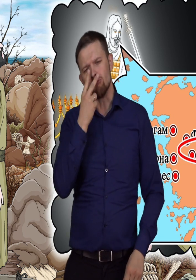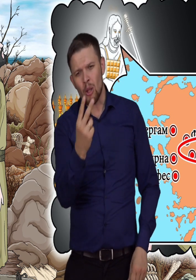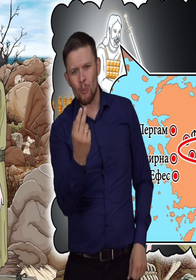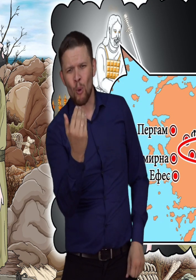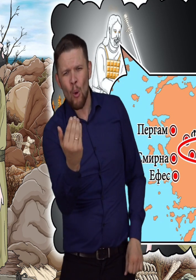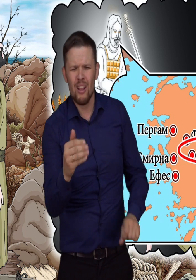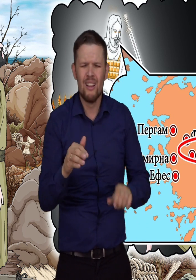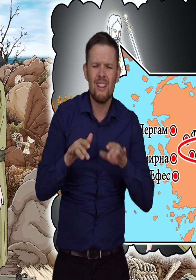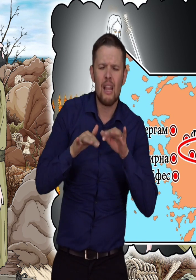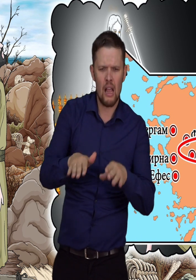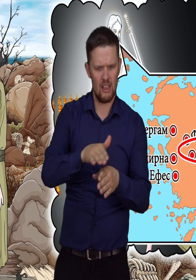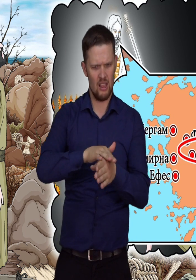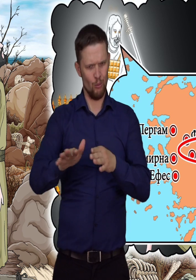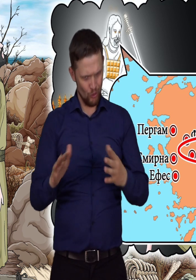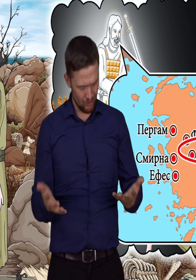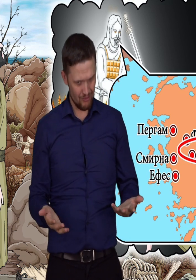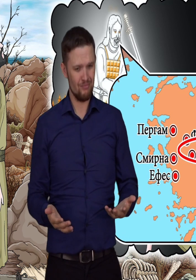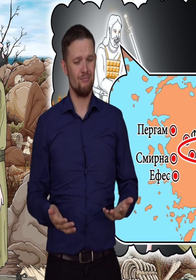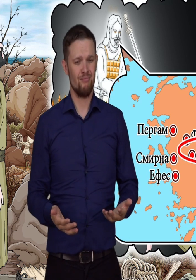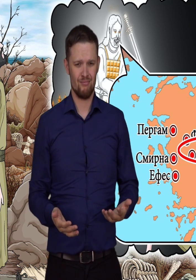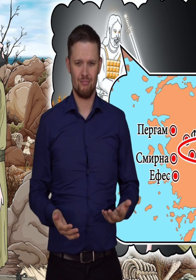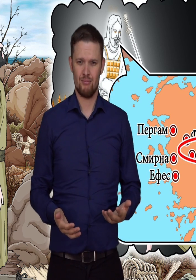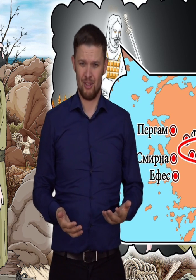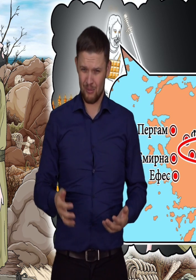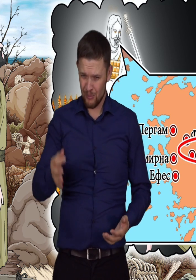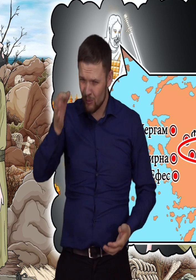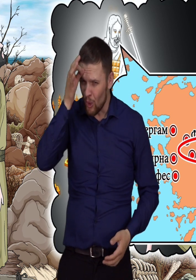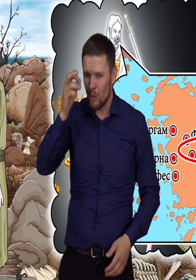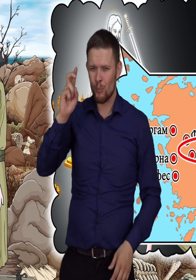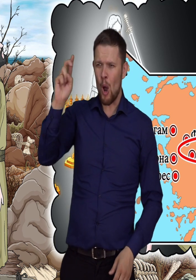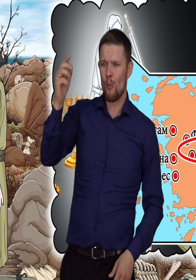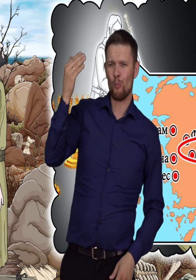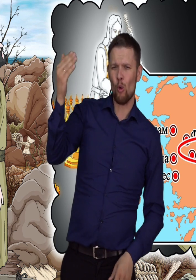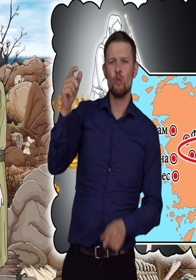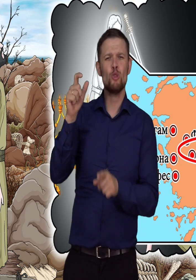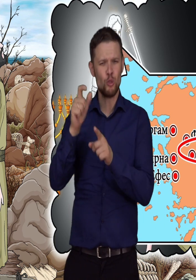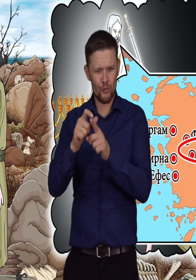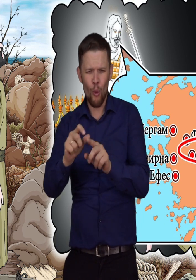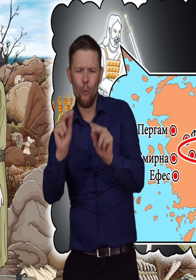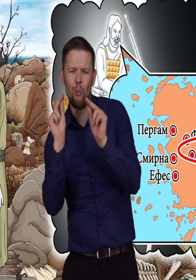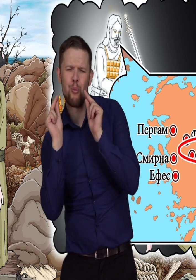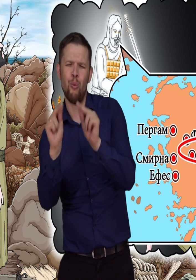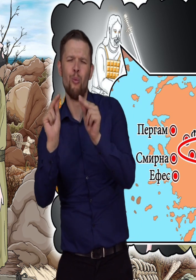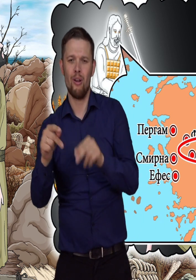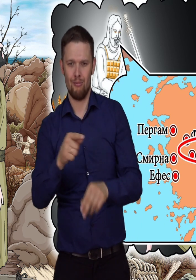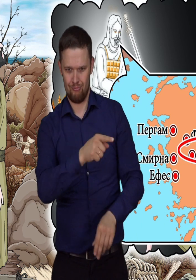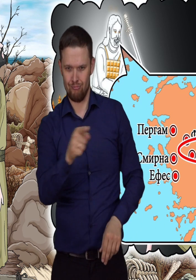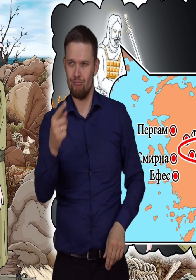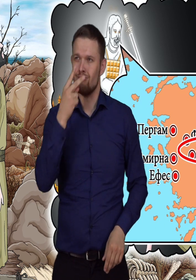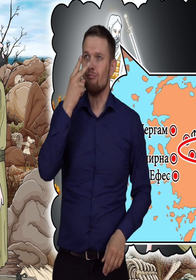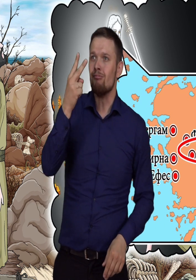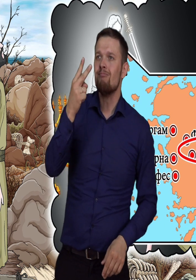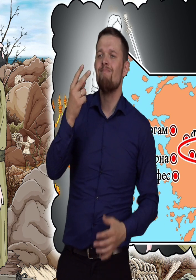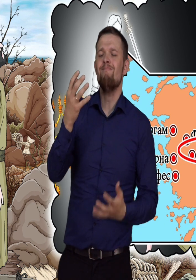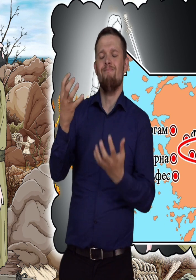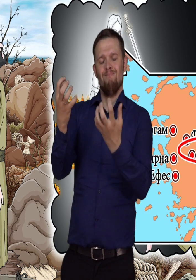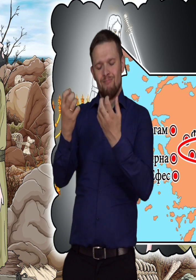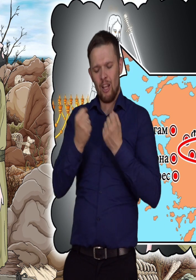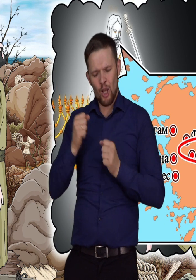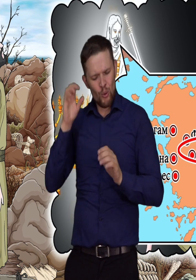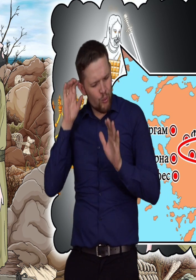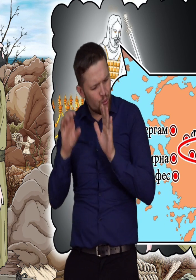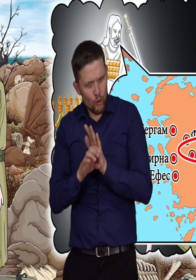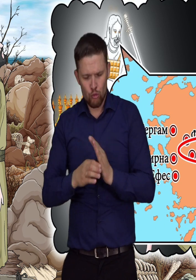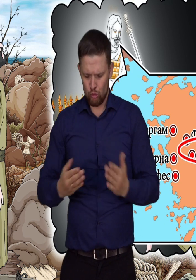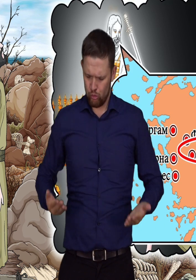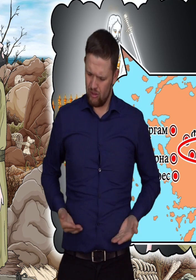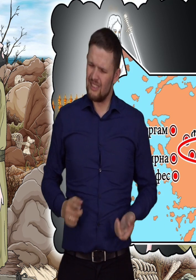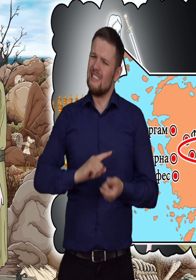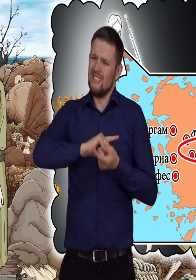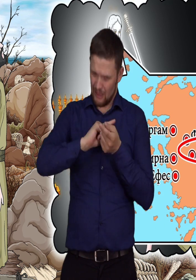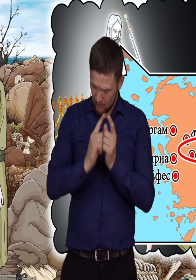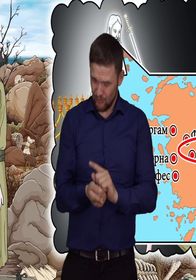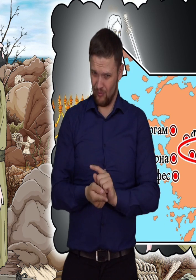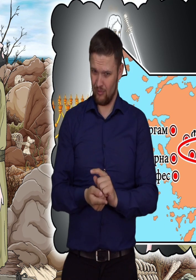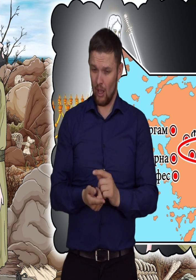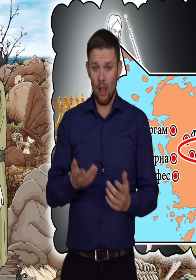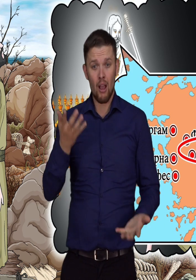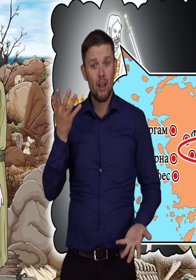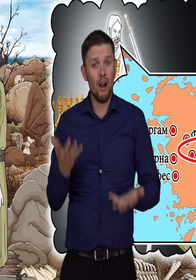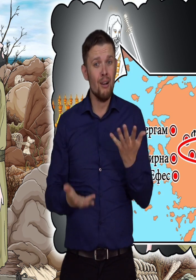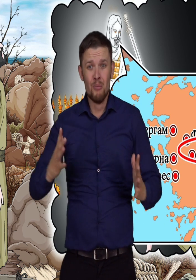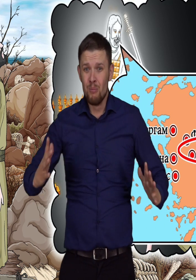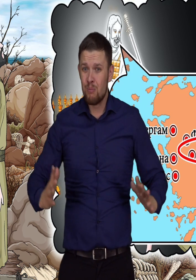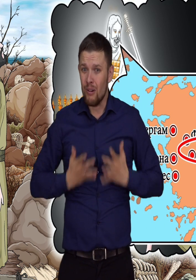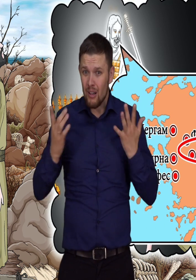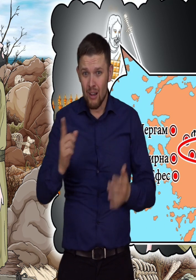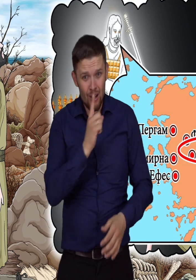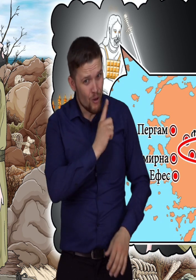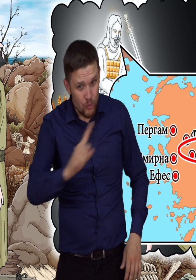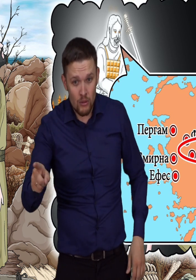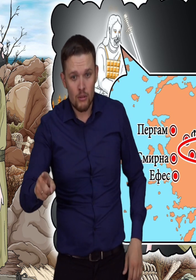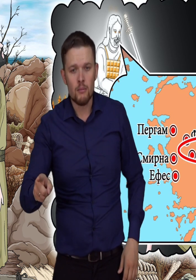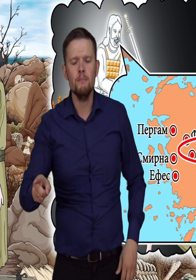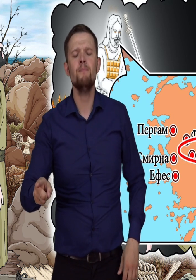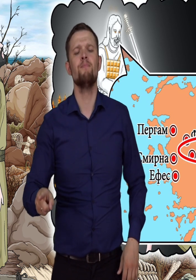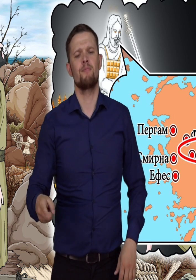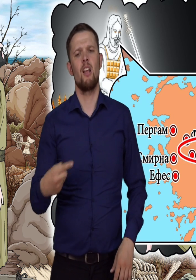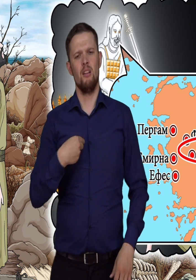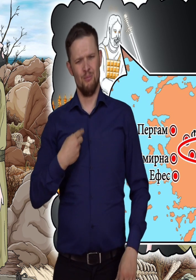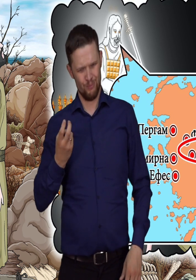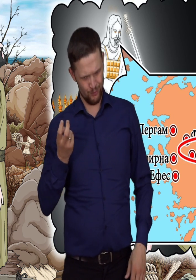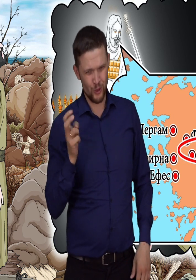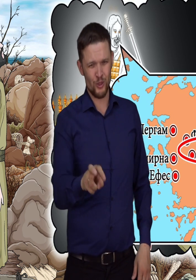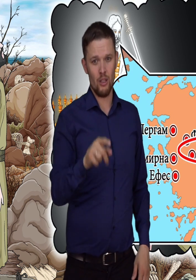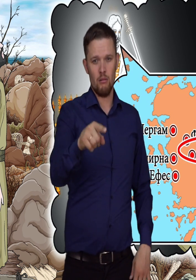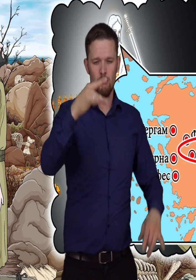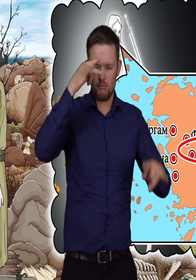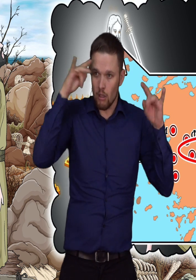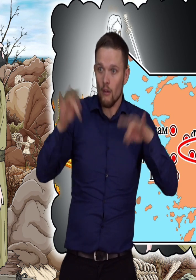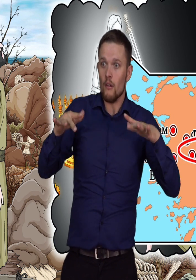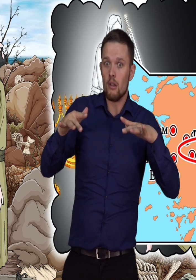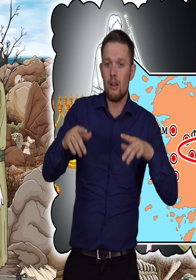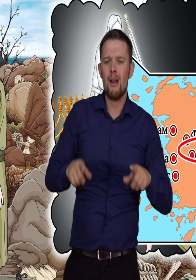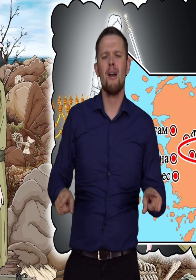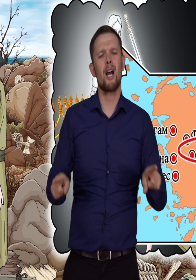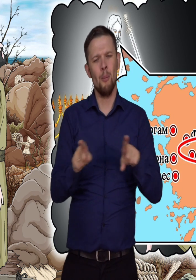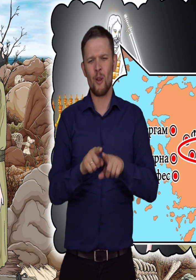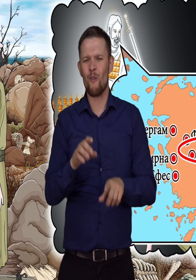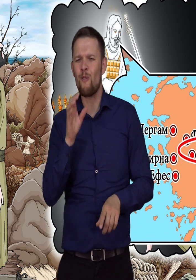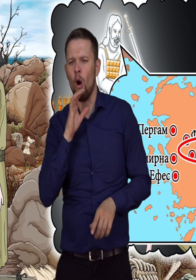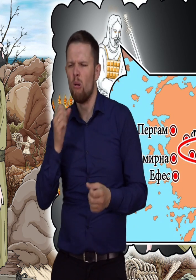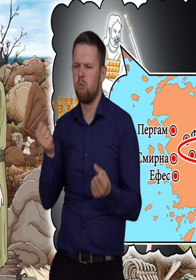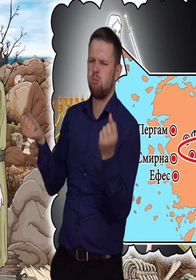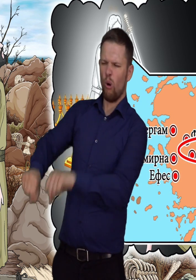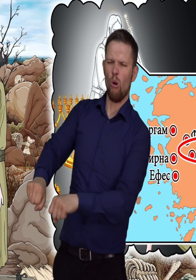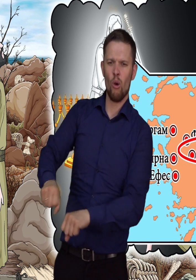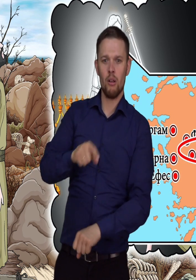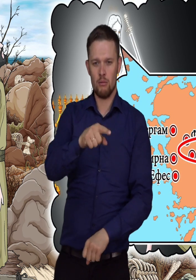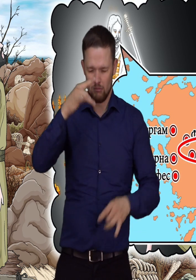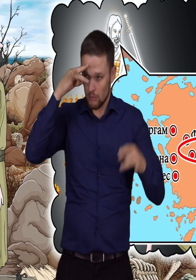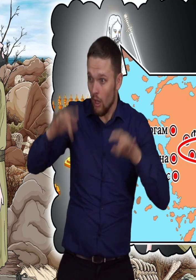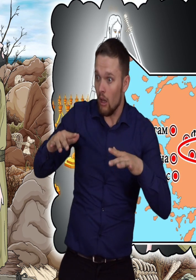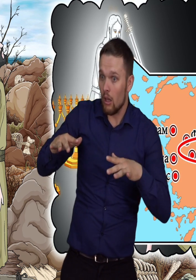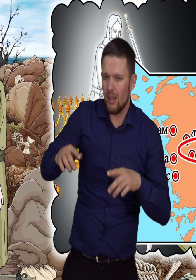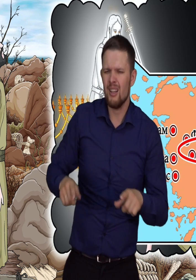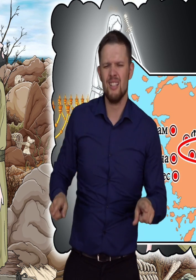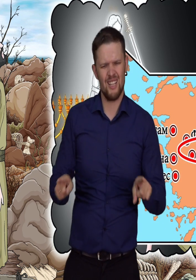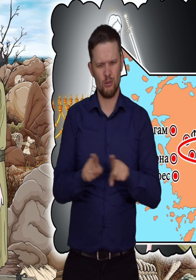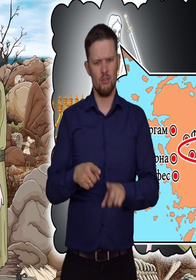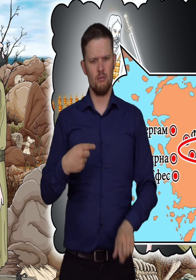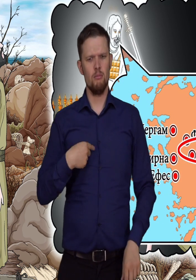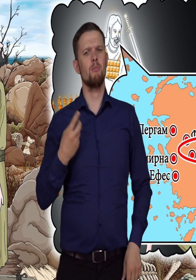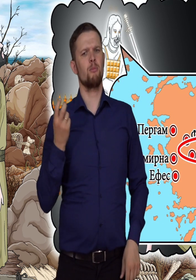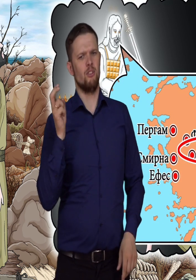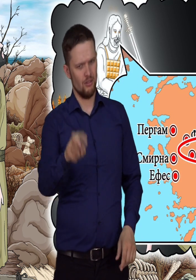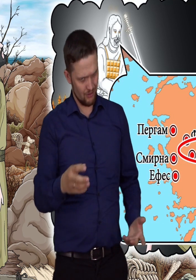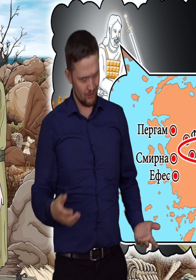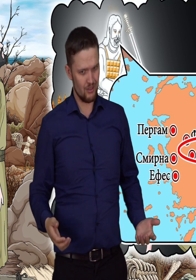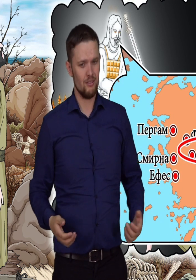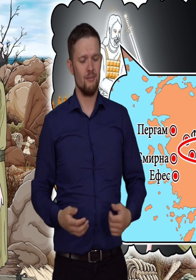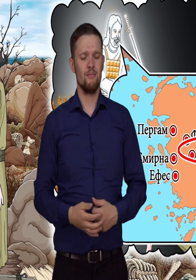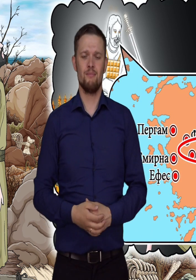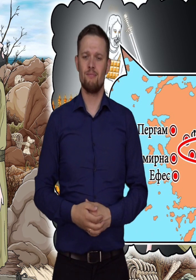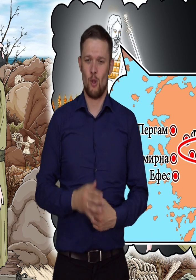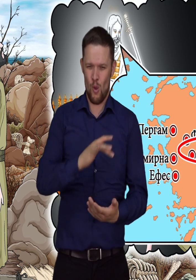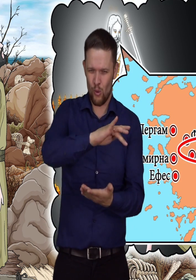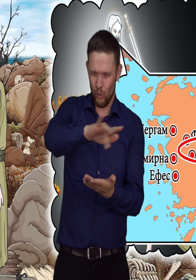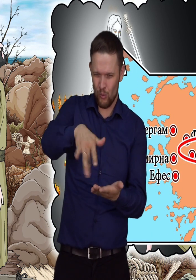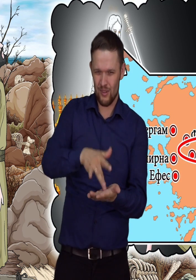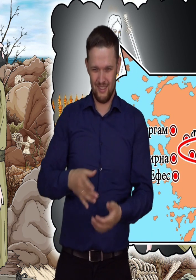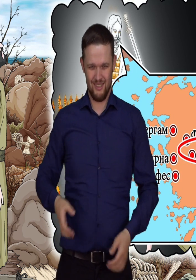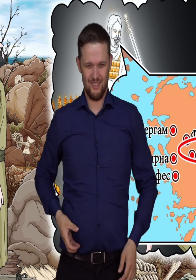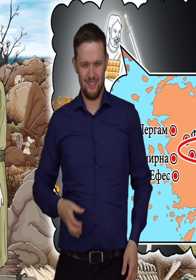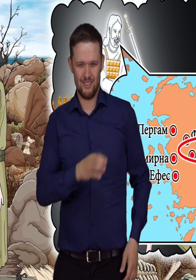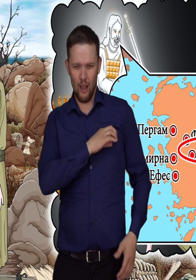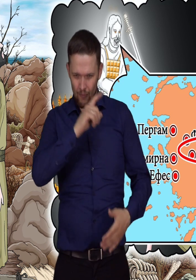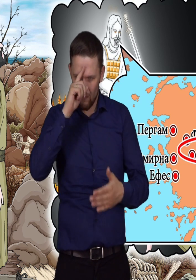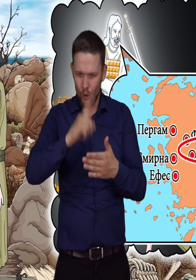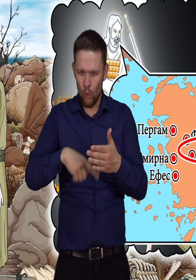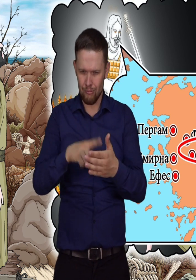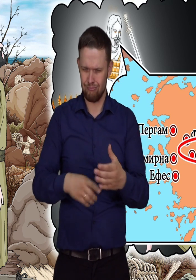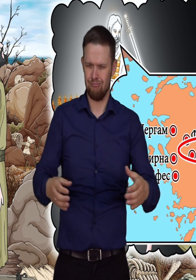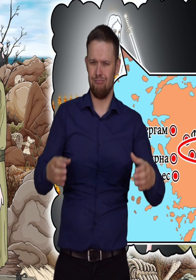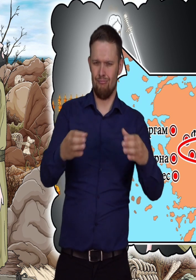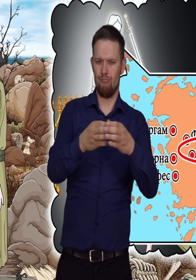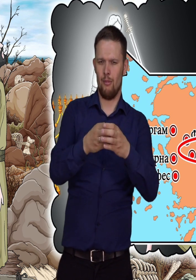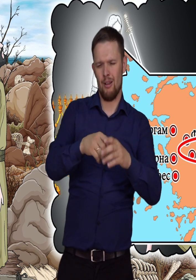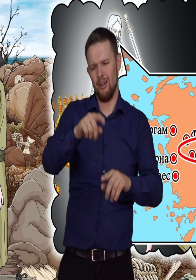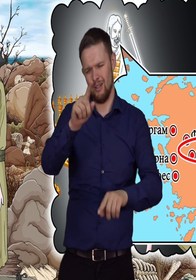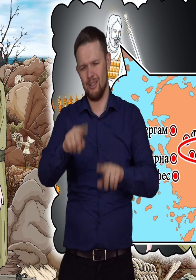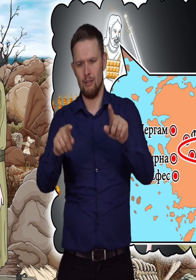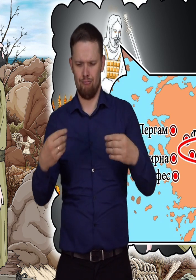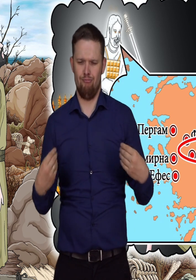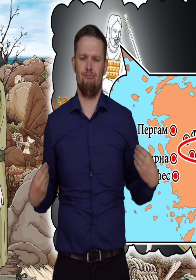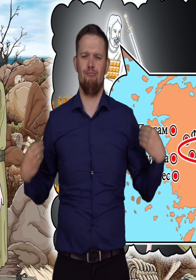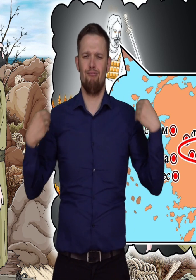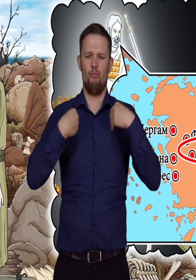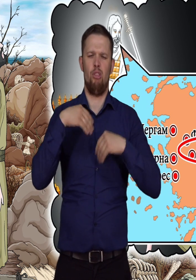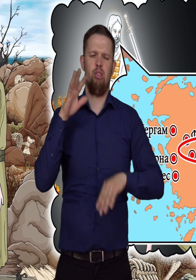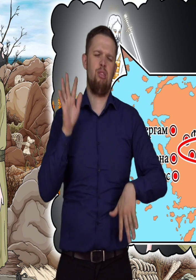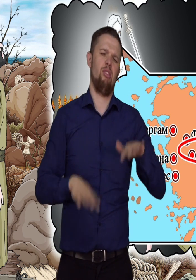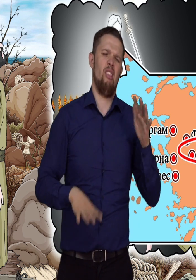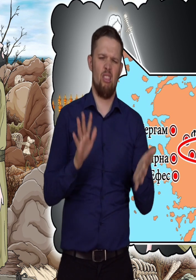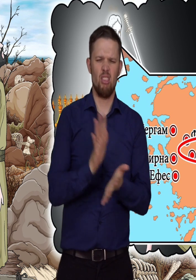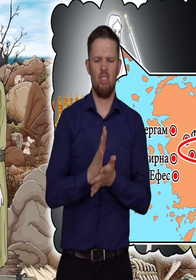Remember, then, what you have received and heard. Keep it and repent. If you do not wake up, I will come like a thief, and you will not know the hour when I will come upon you.